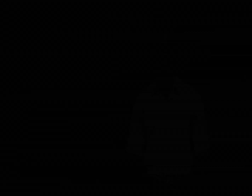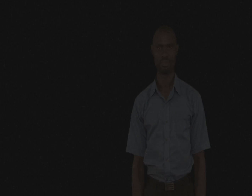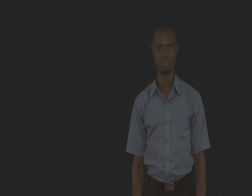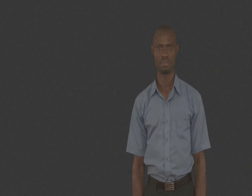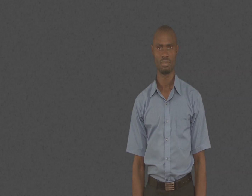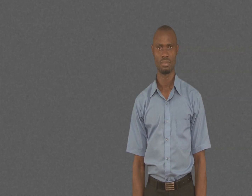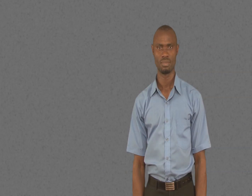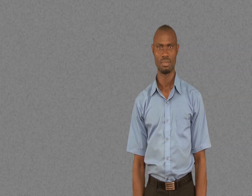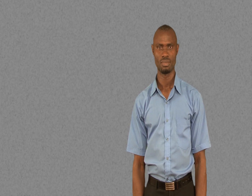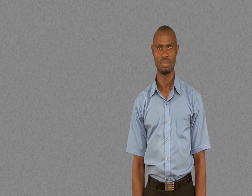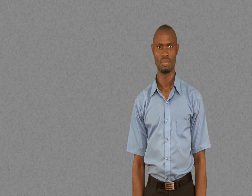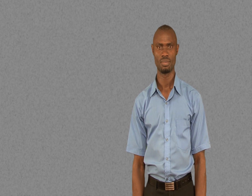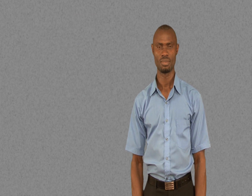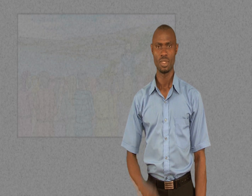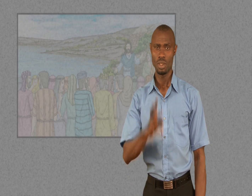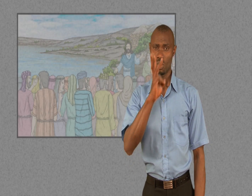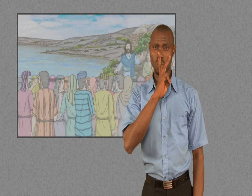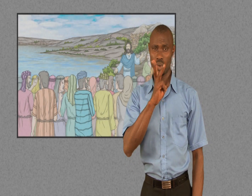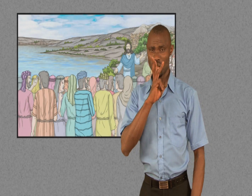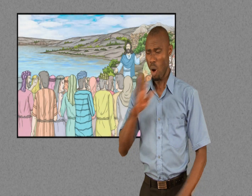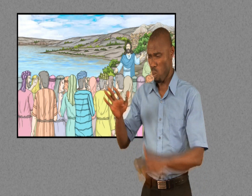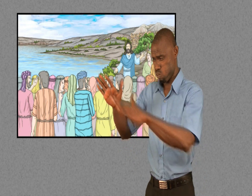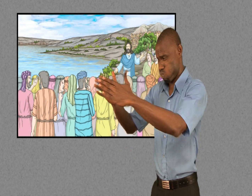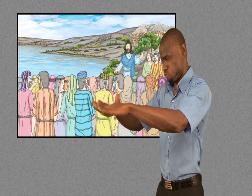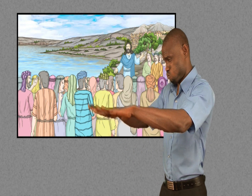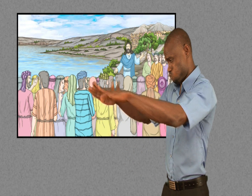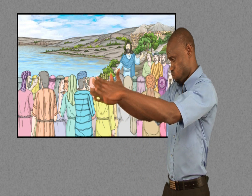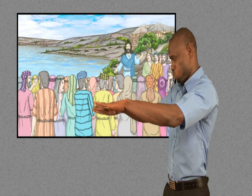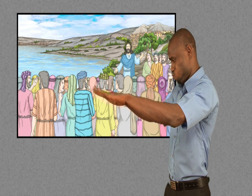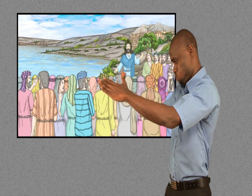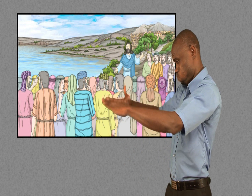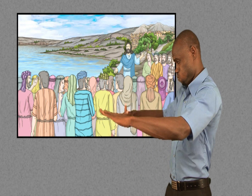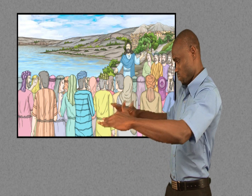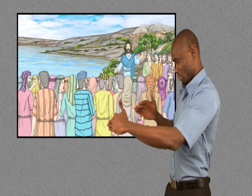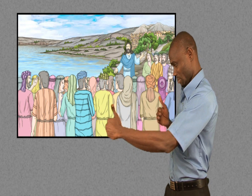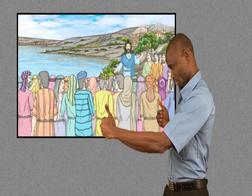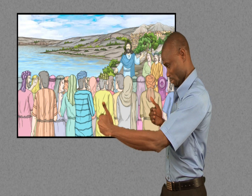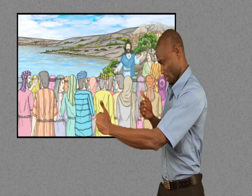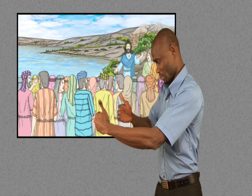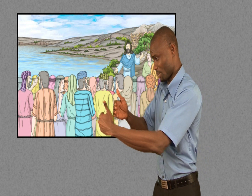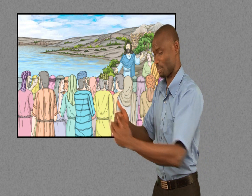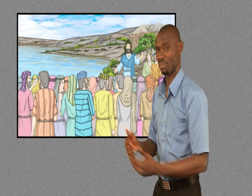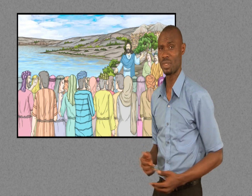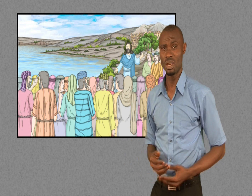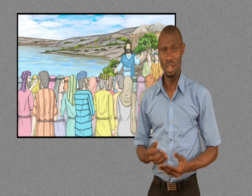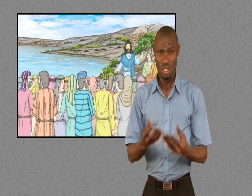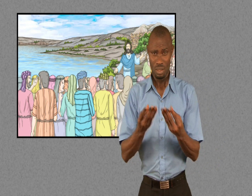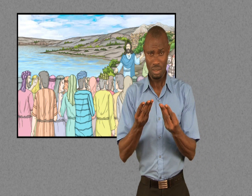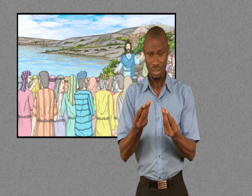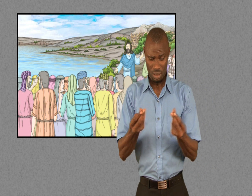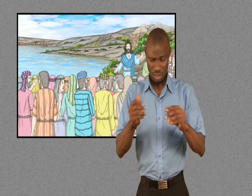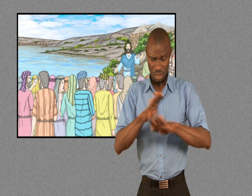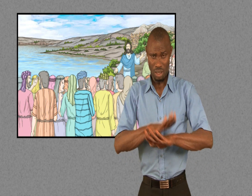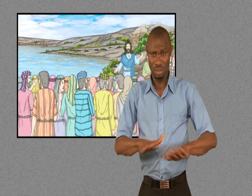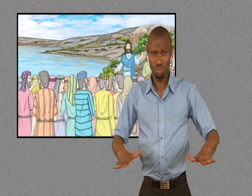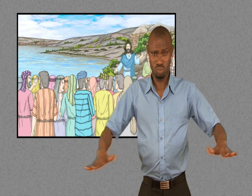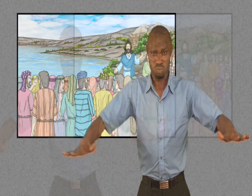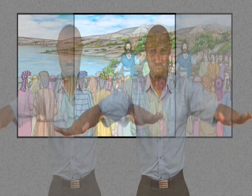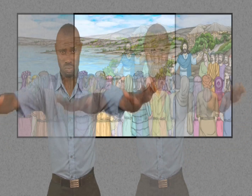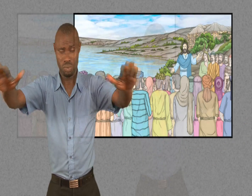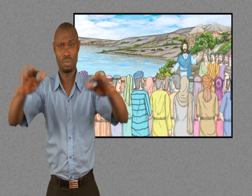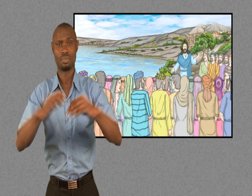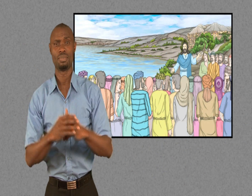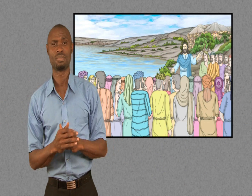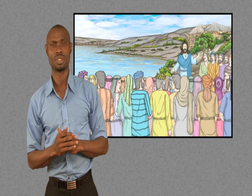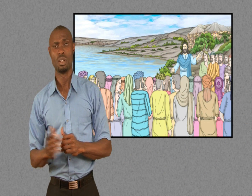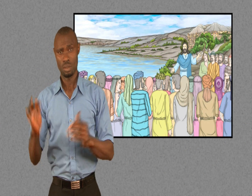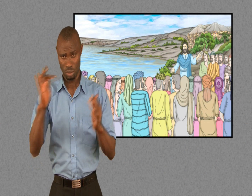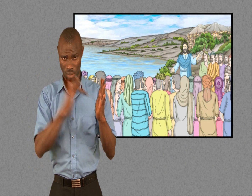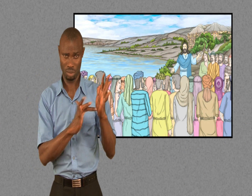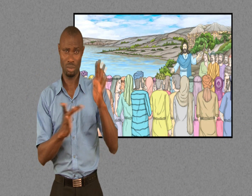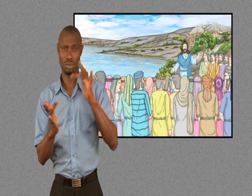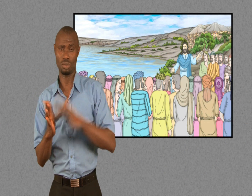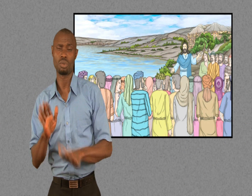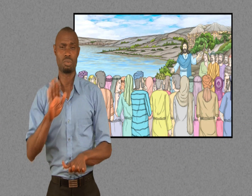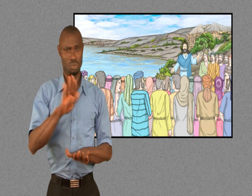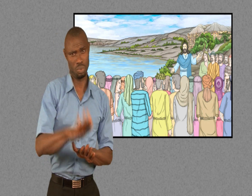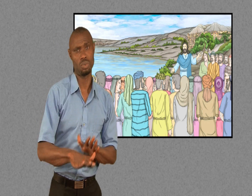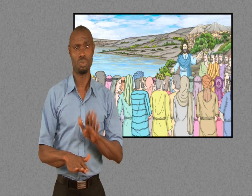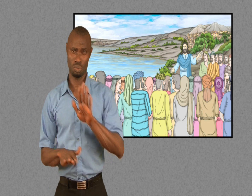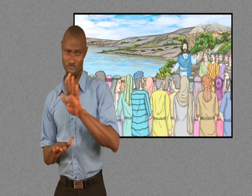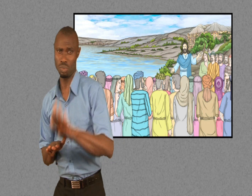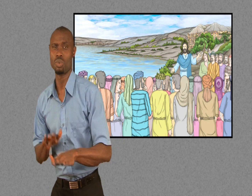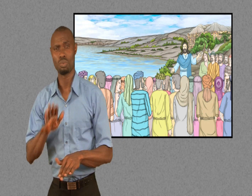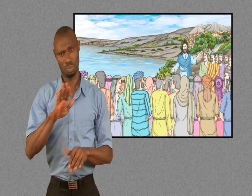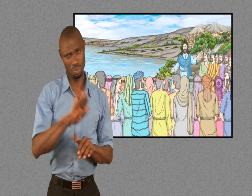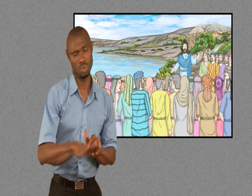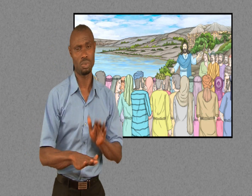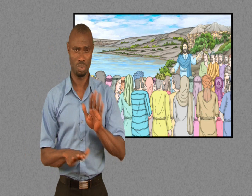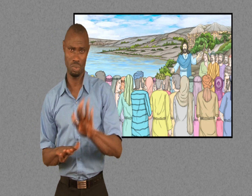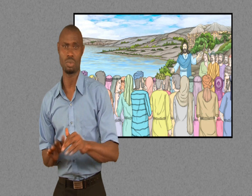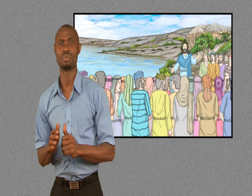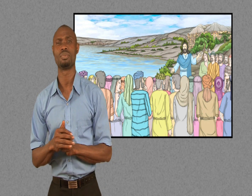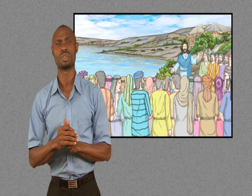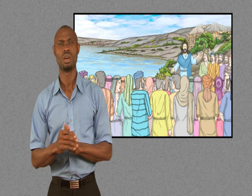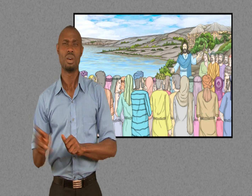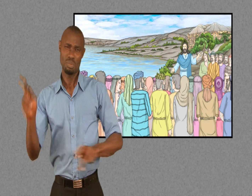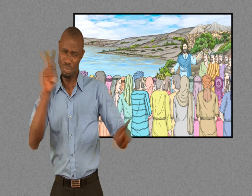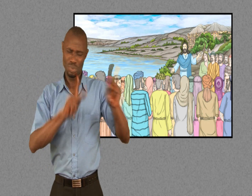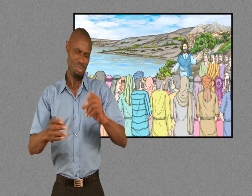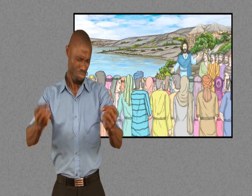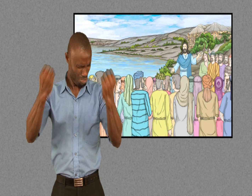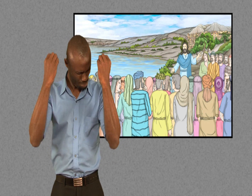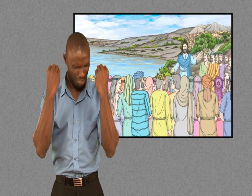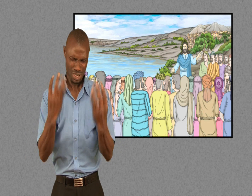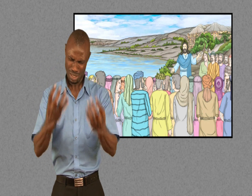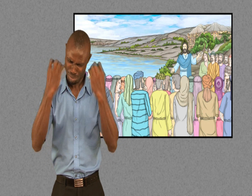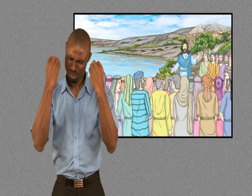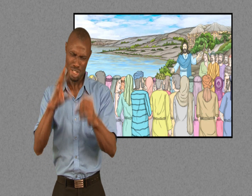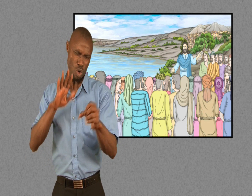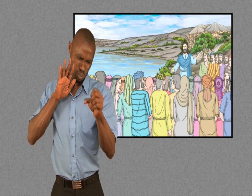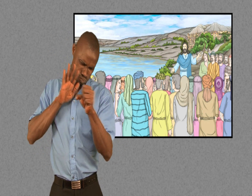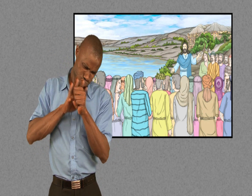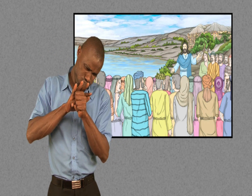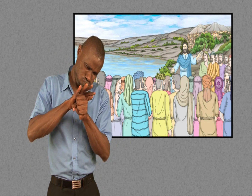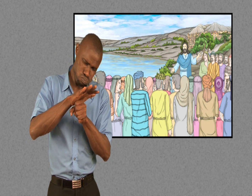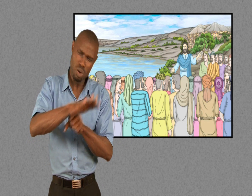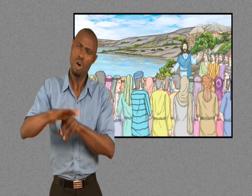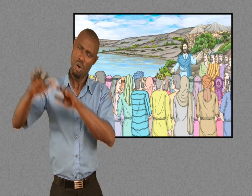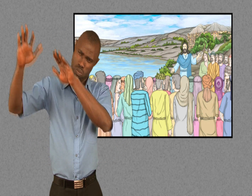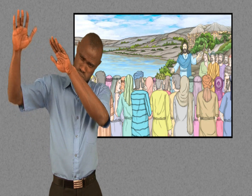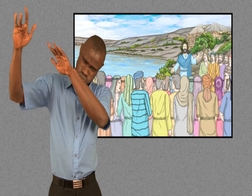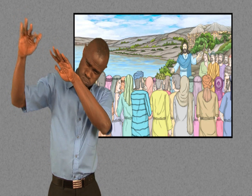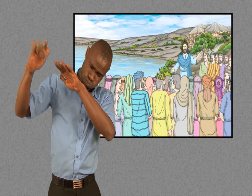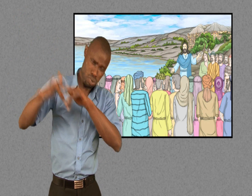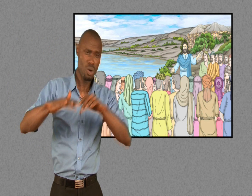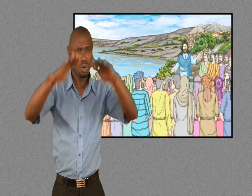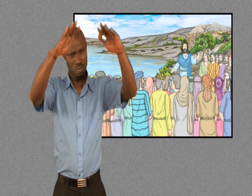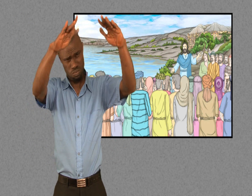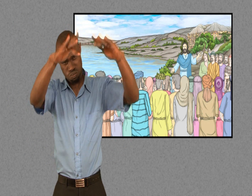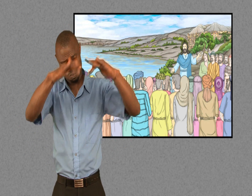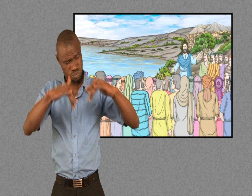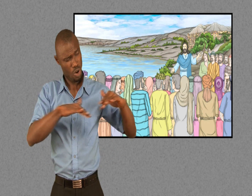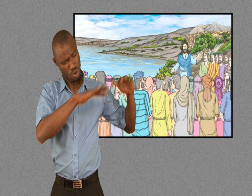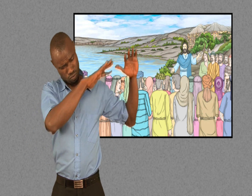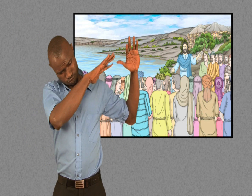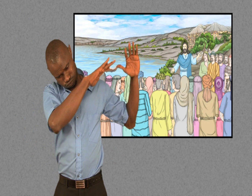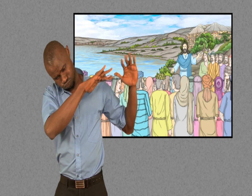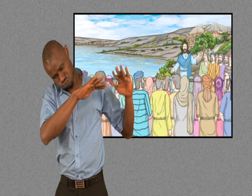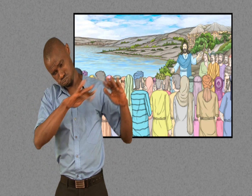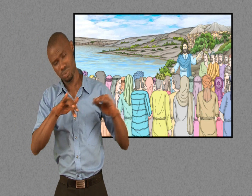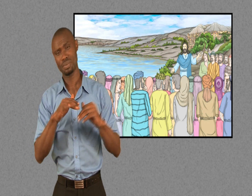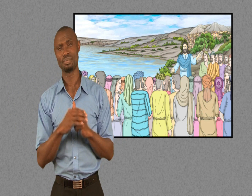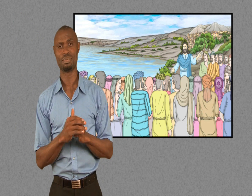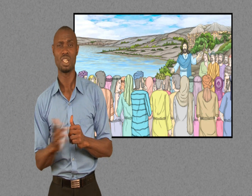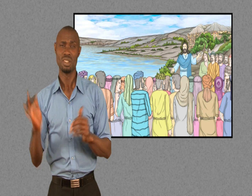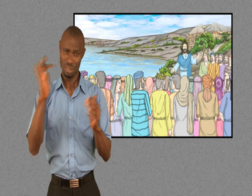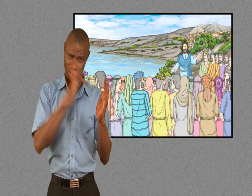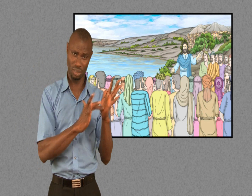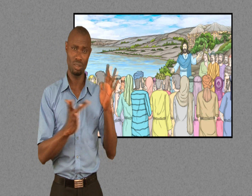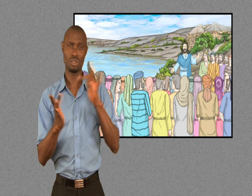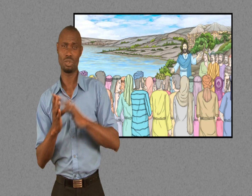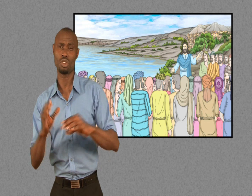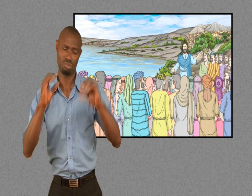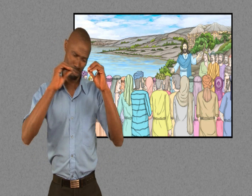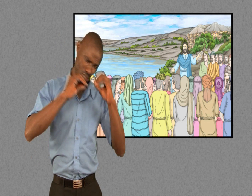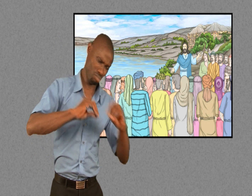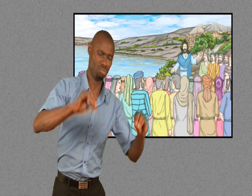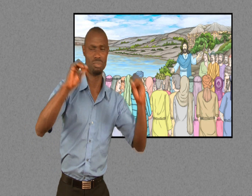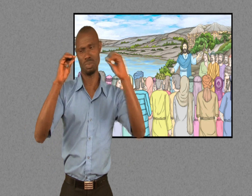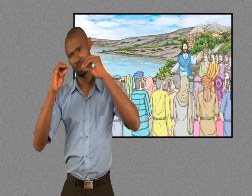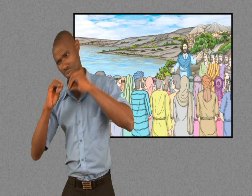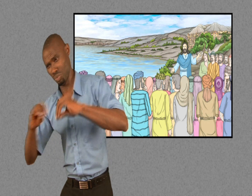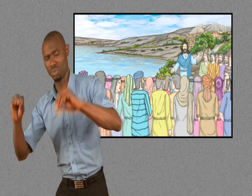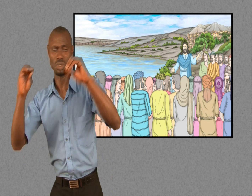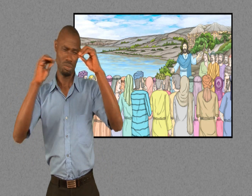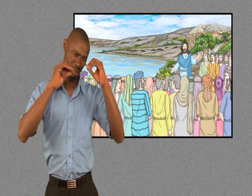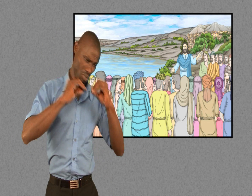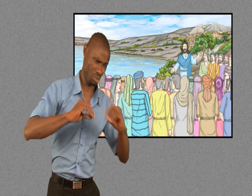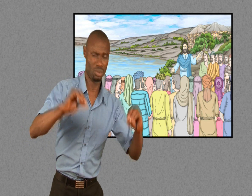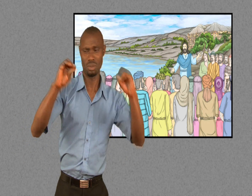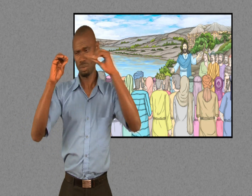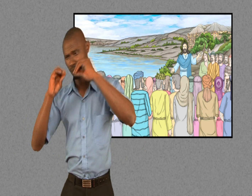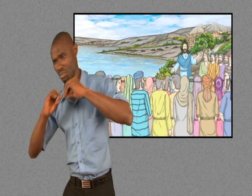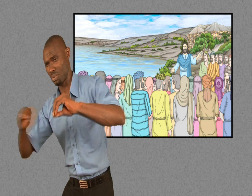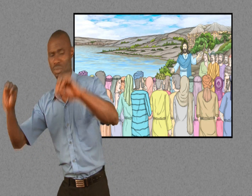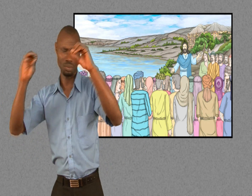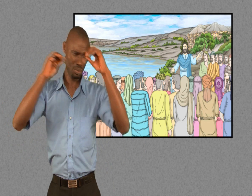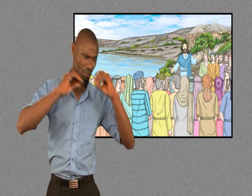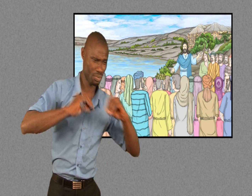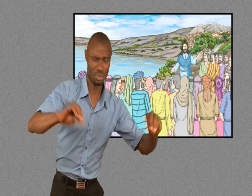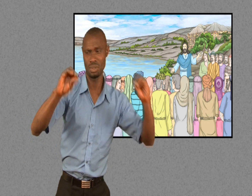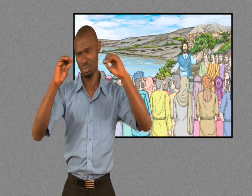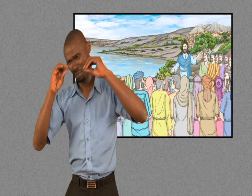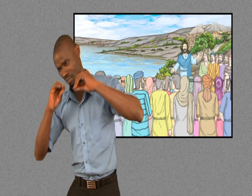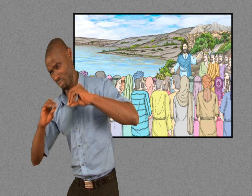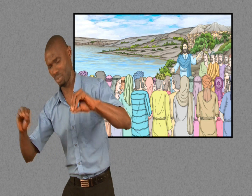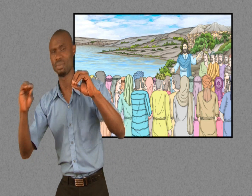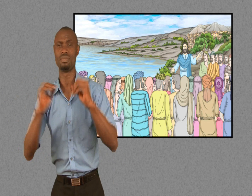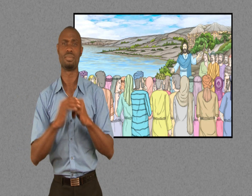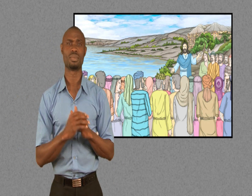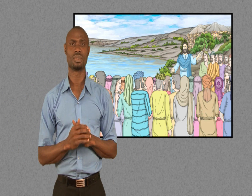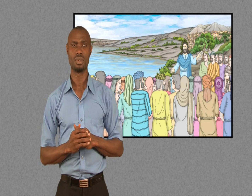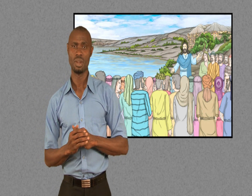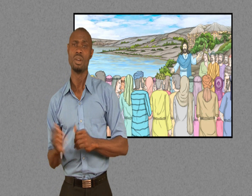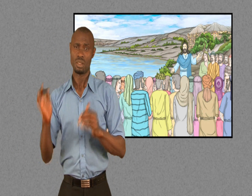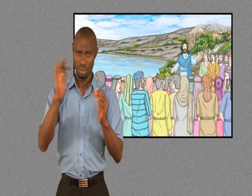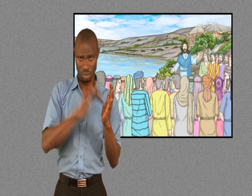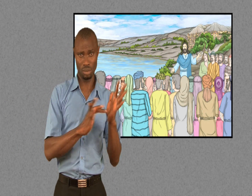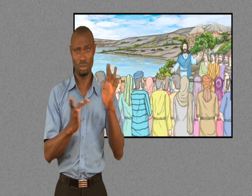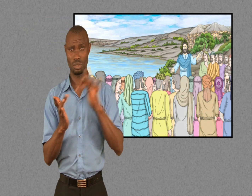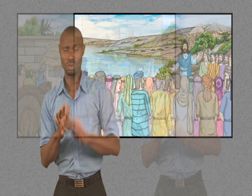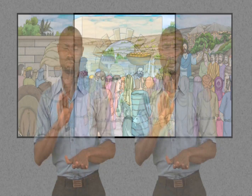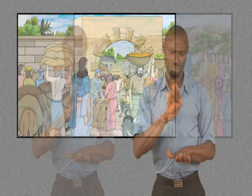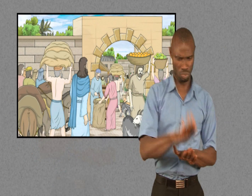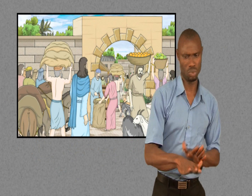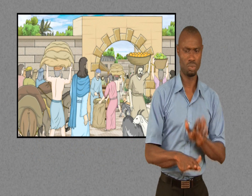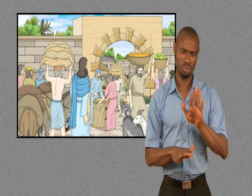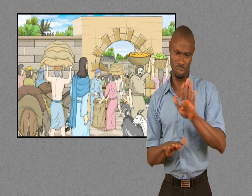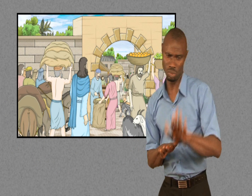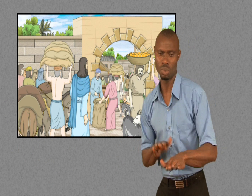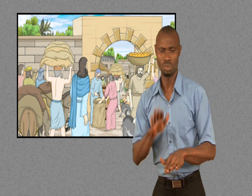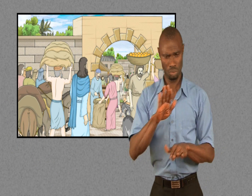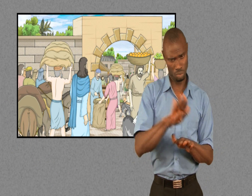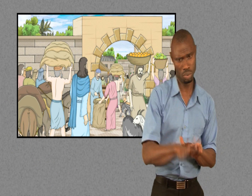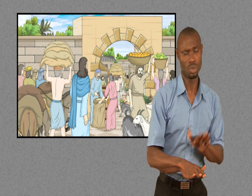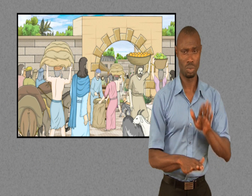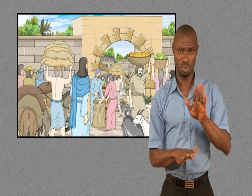Once again Jesus went out beside the sea. All the people came to Him, and He taught them there.